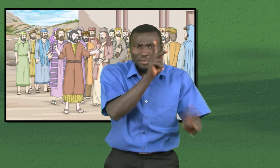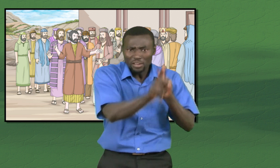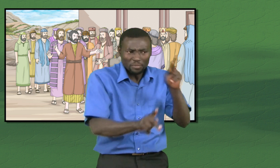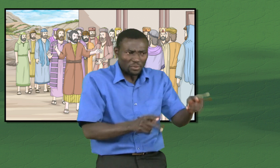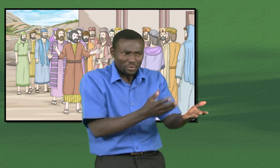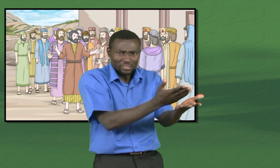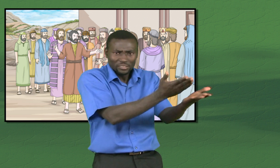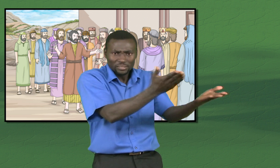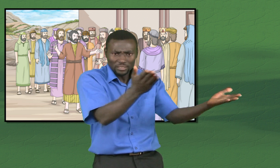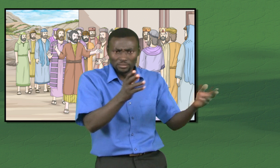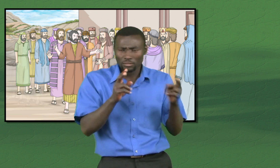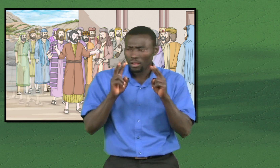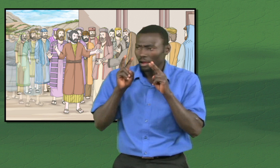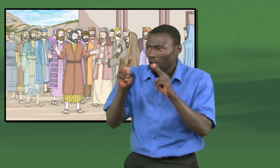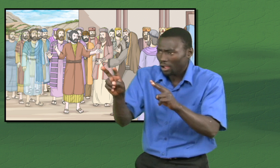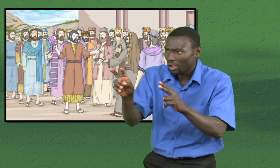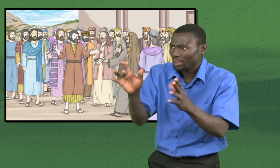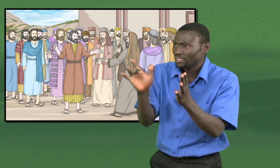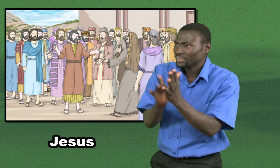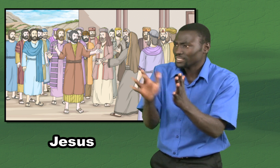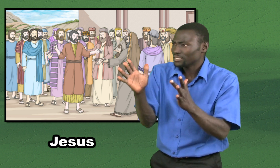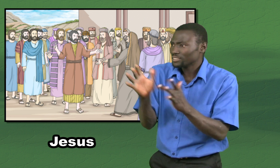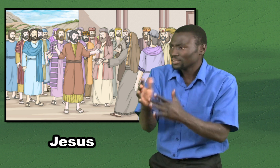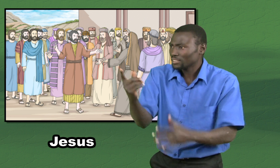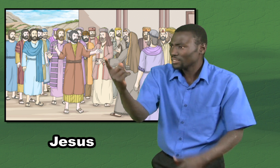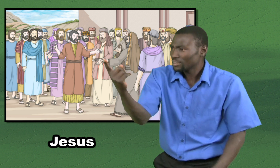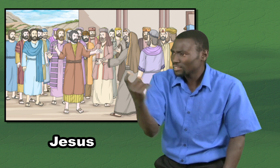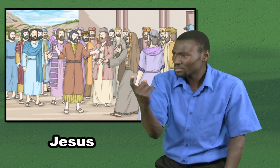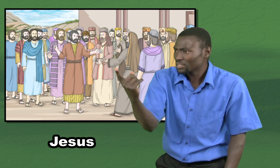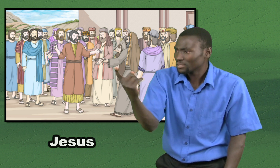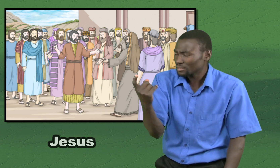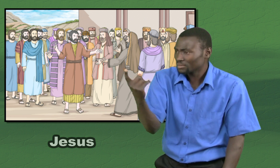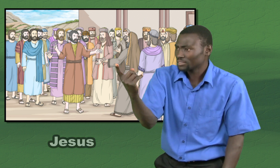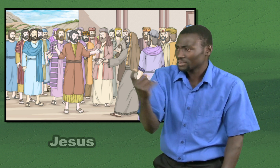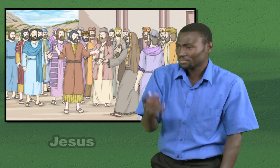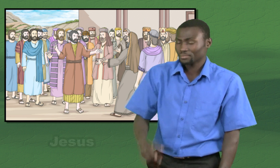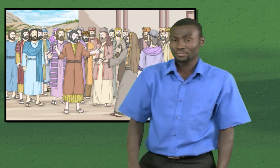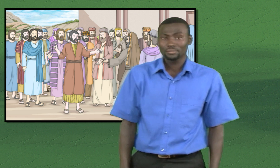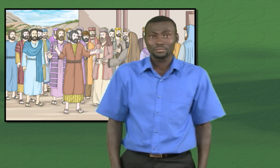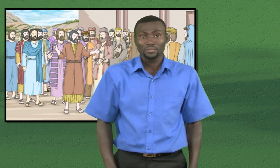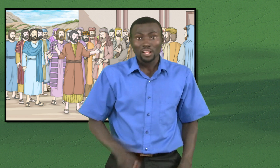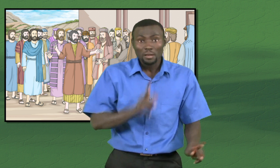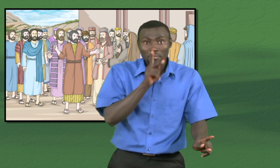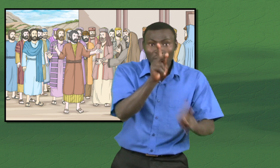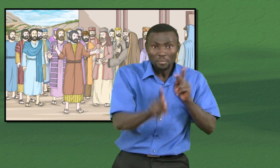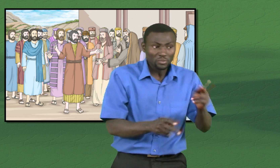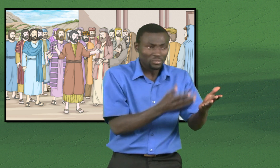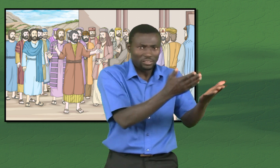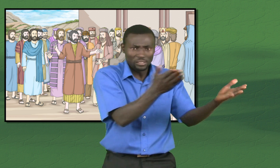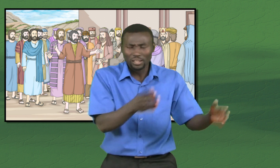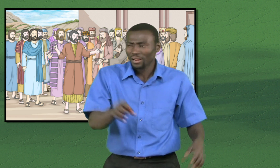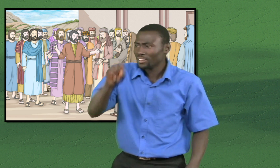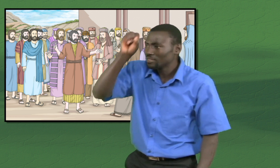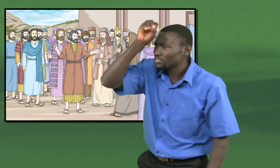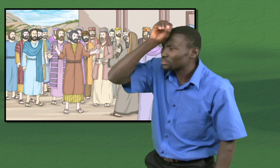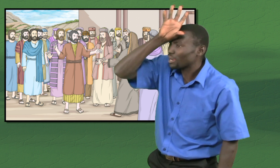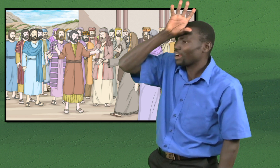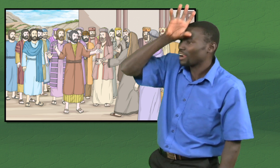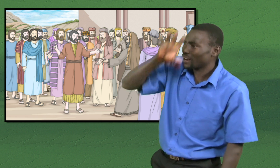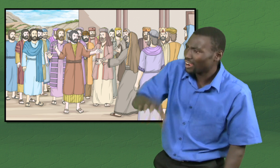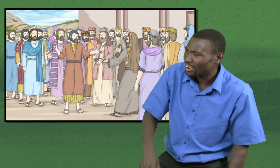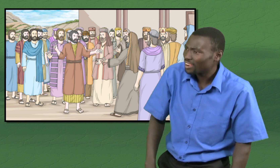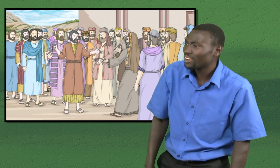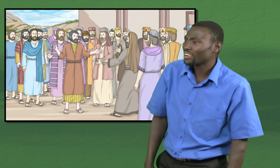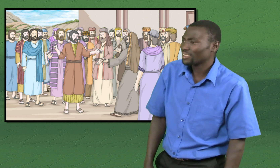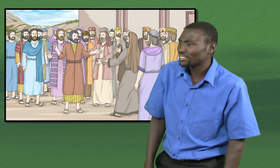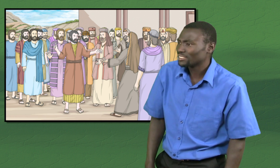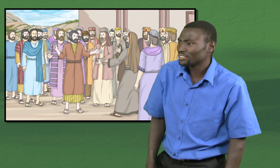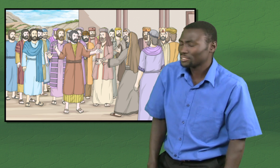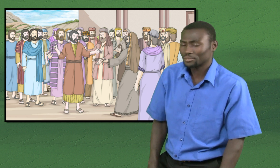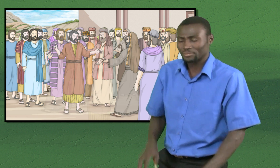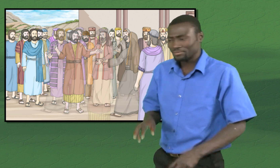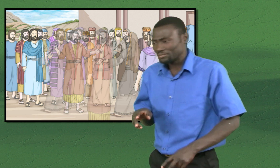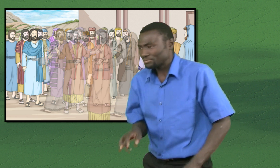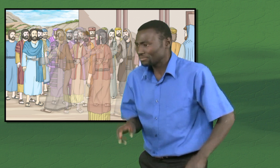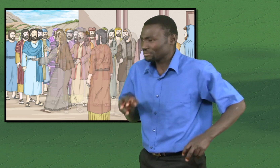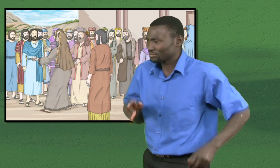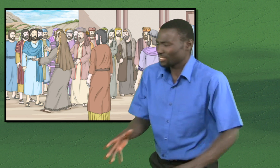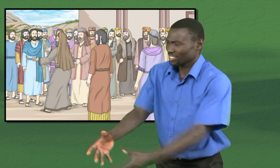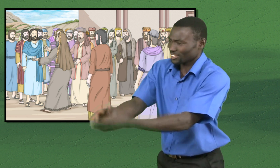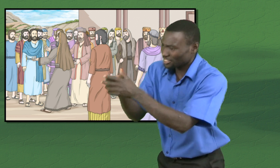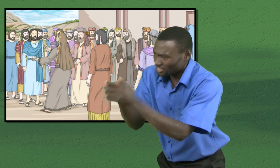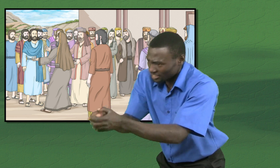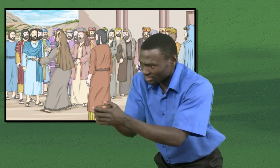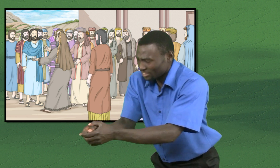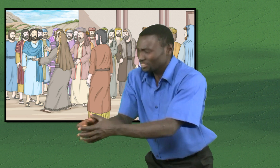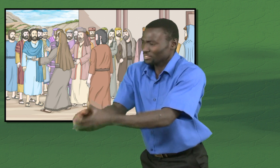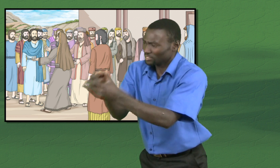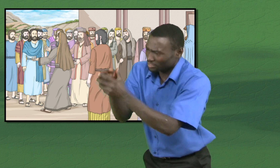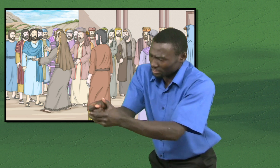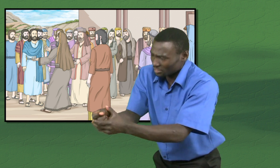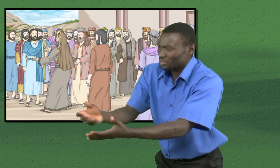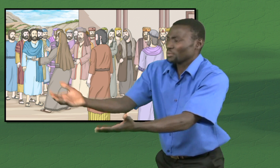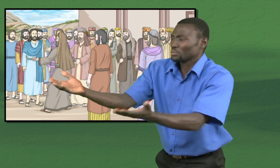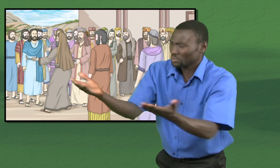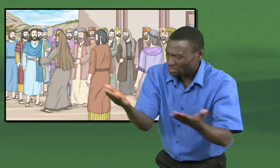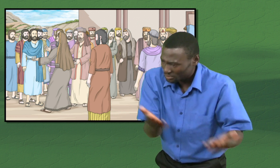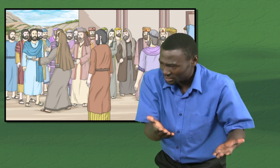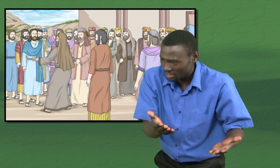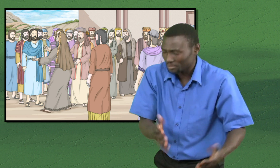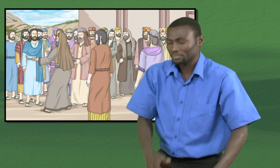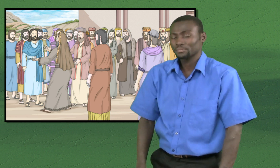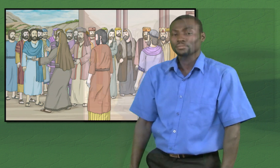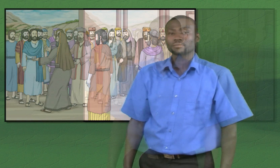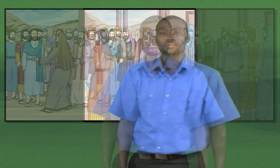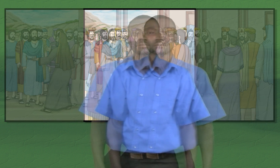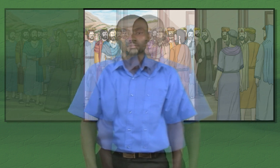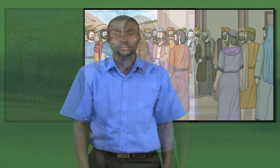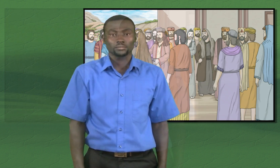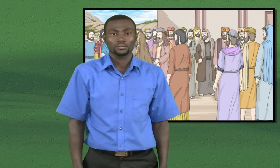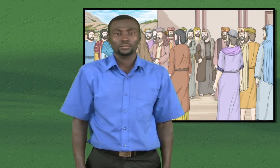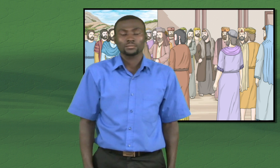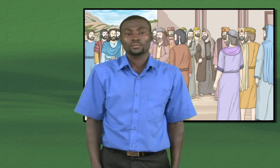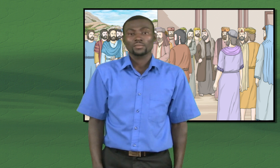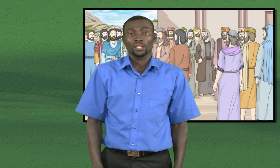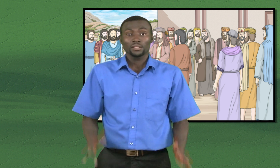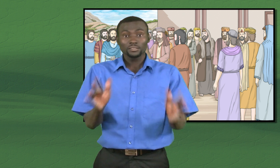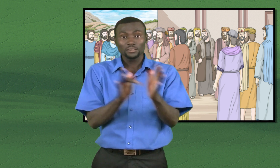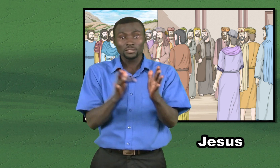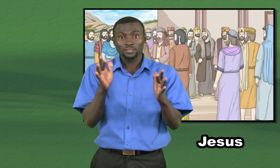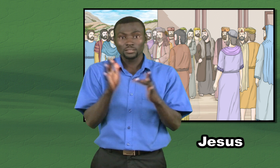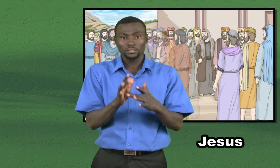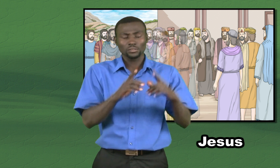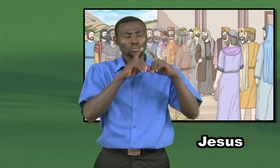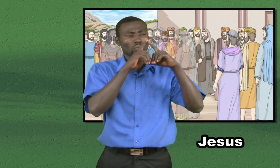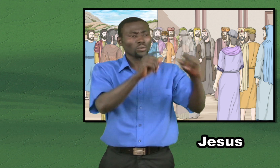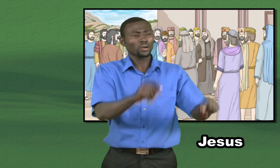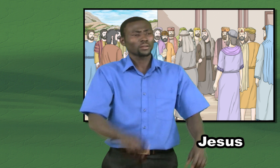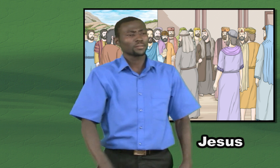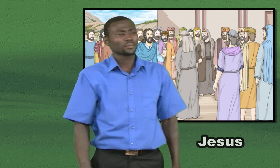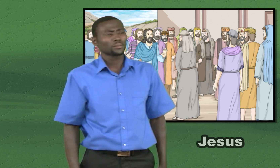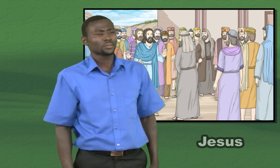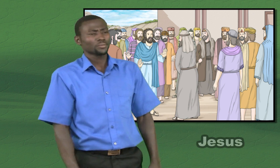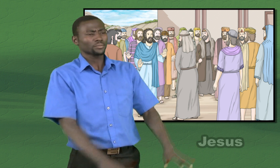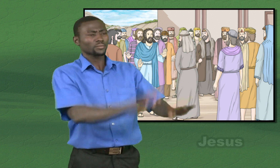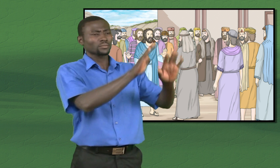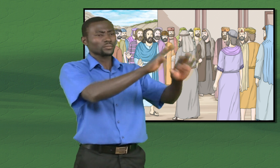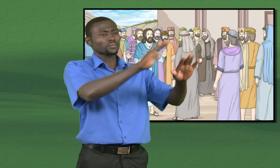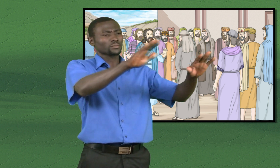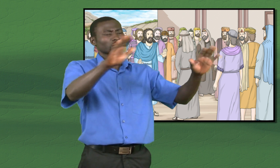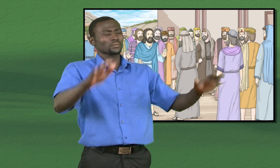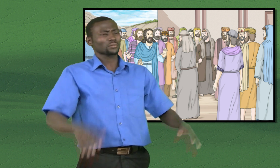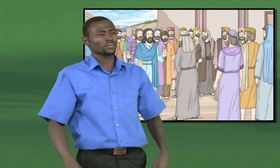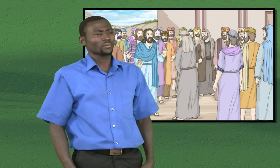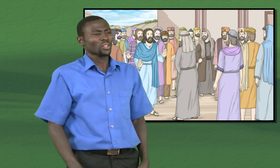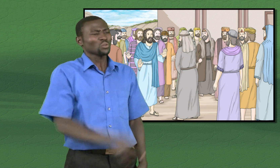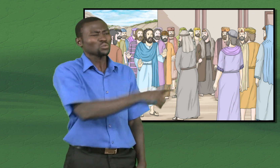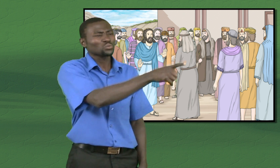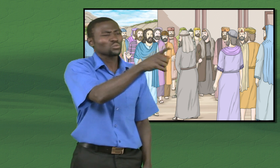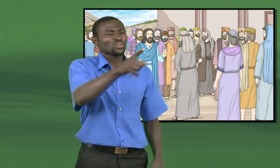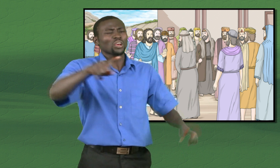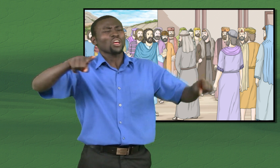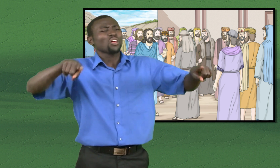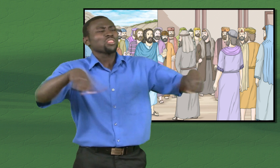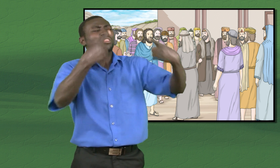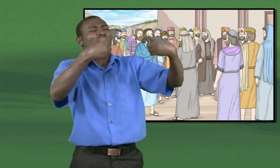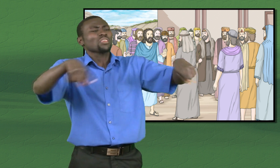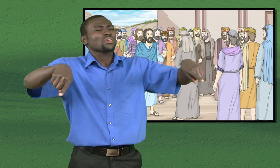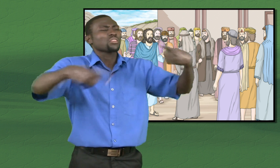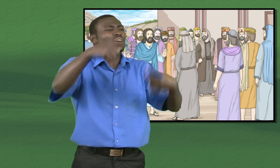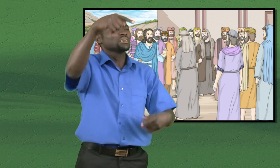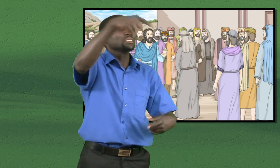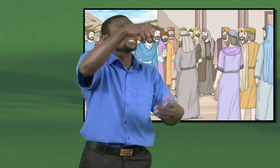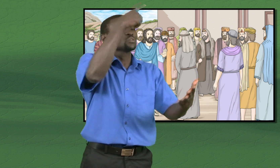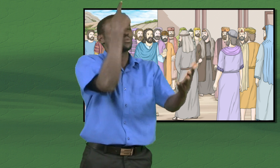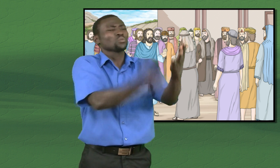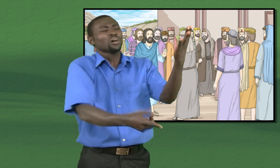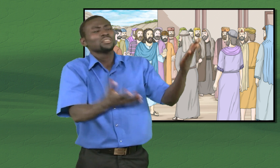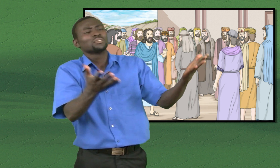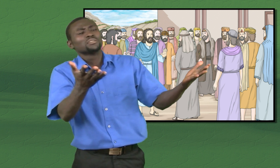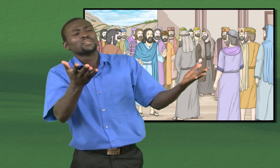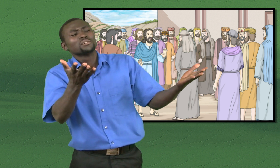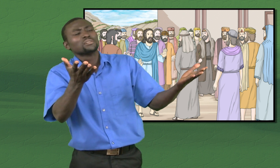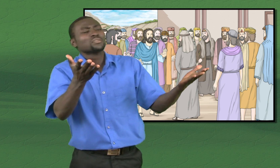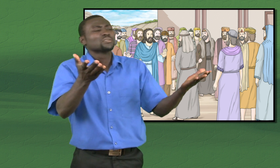As soon as all the people saw Jesus, they were filled with awe and ran to greet Him.